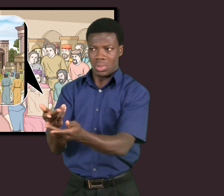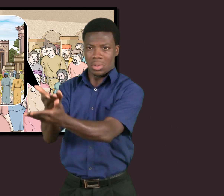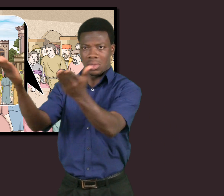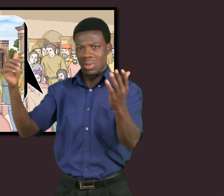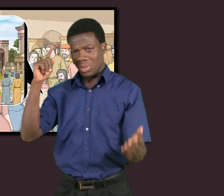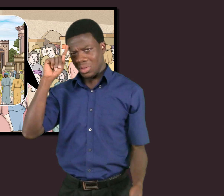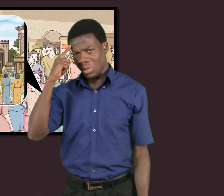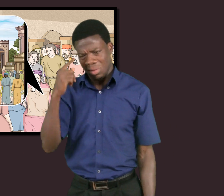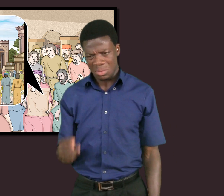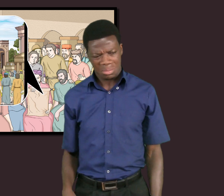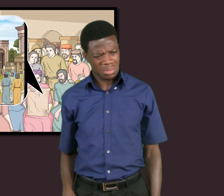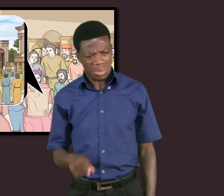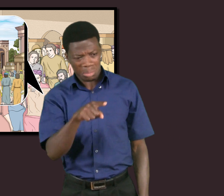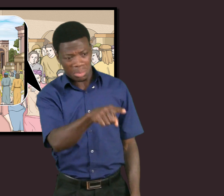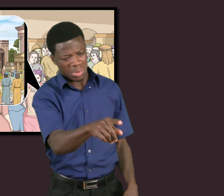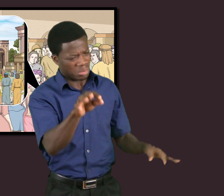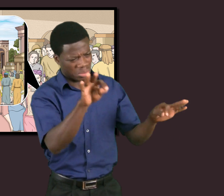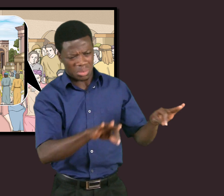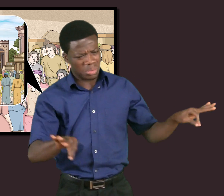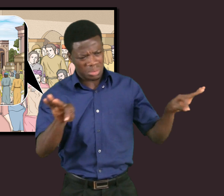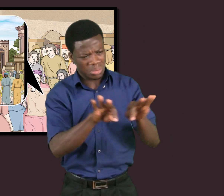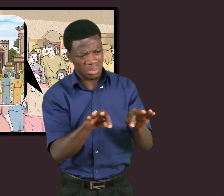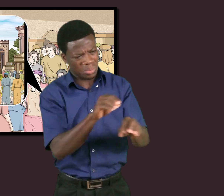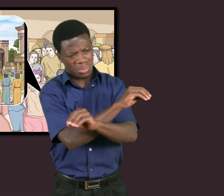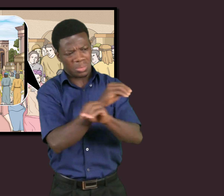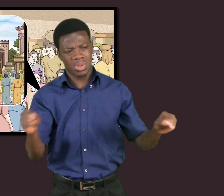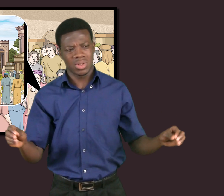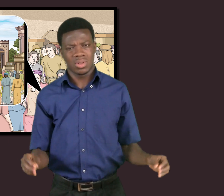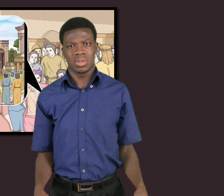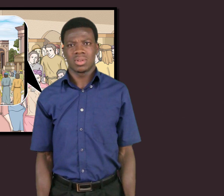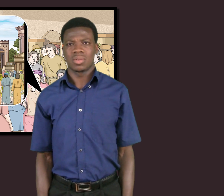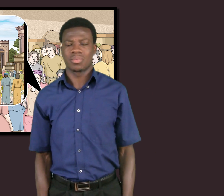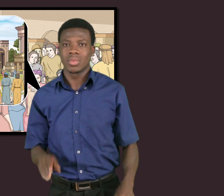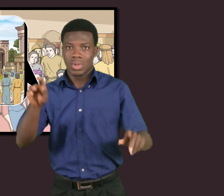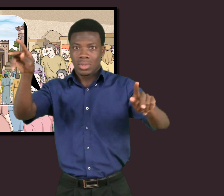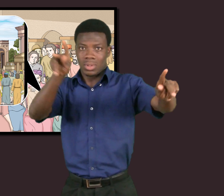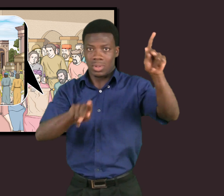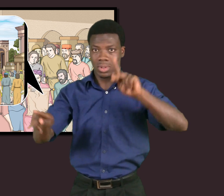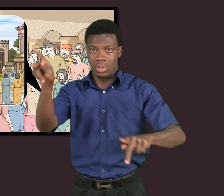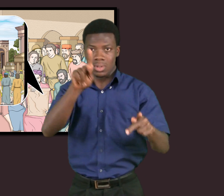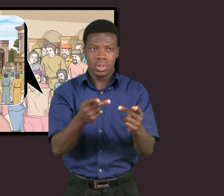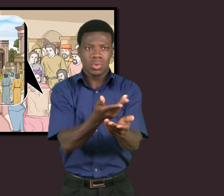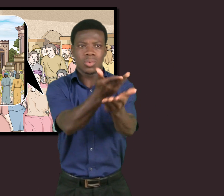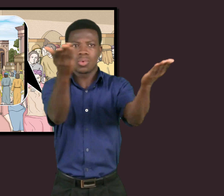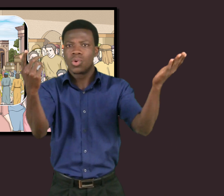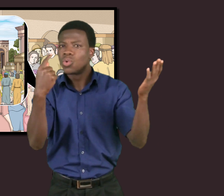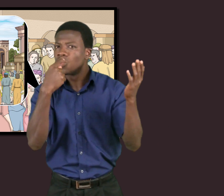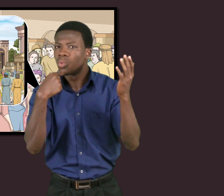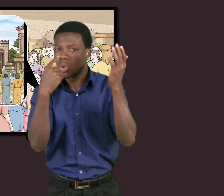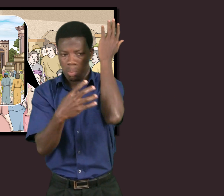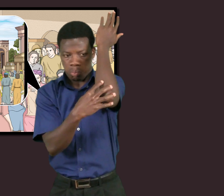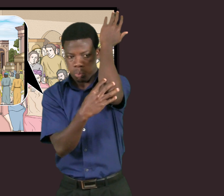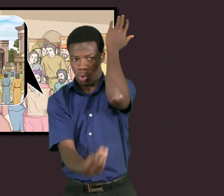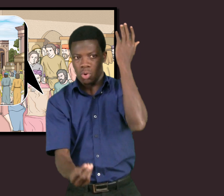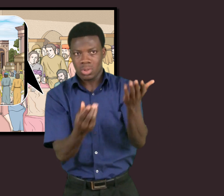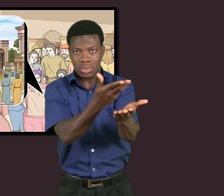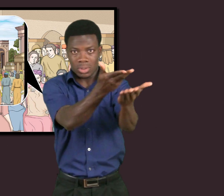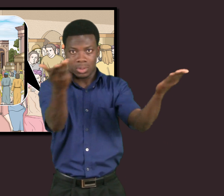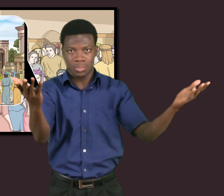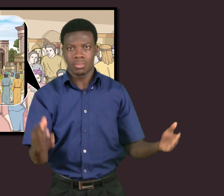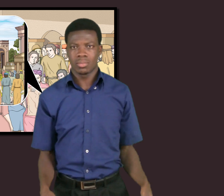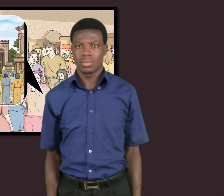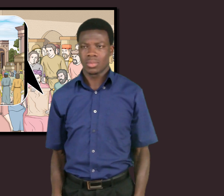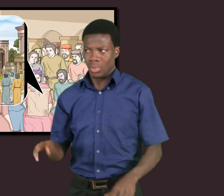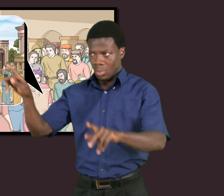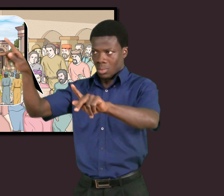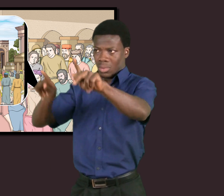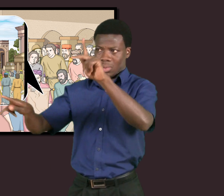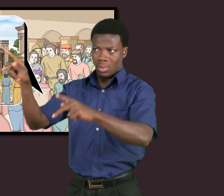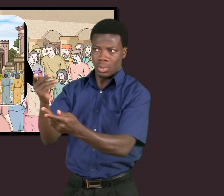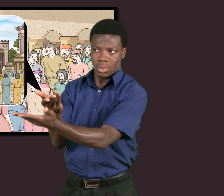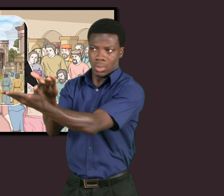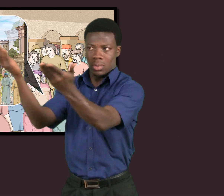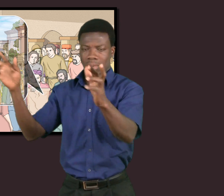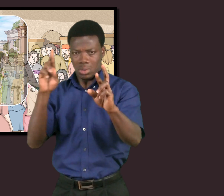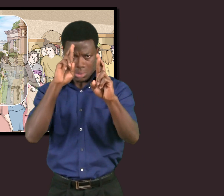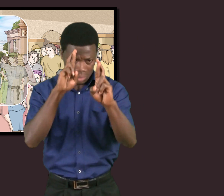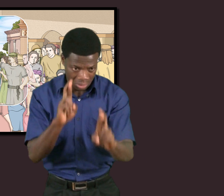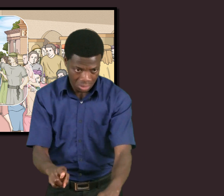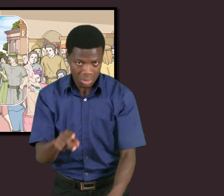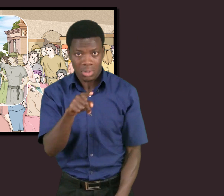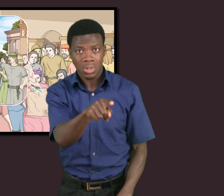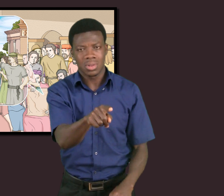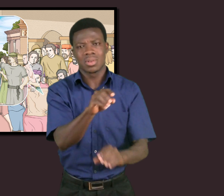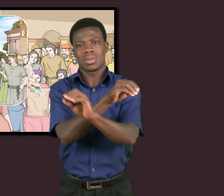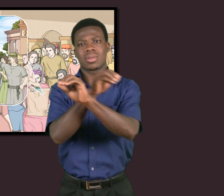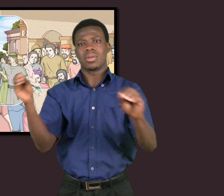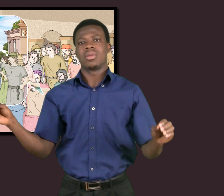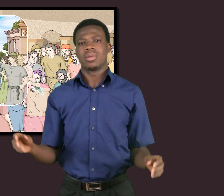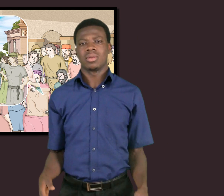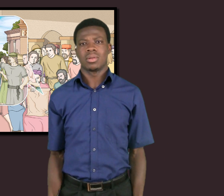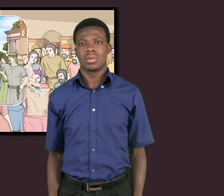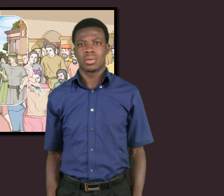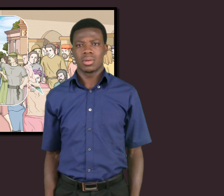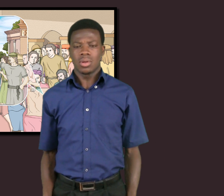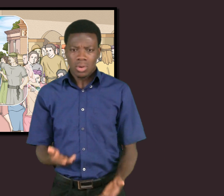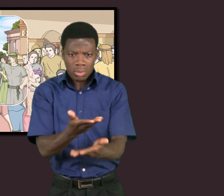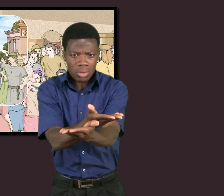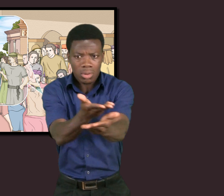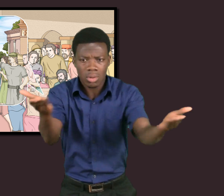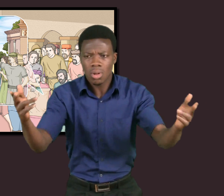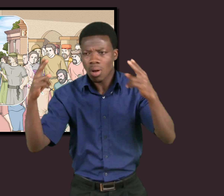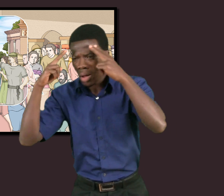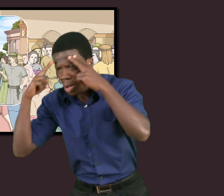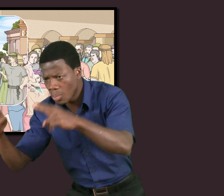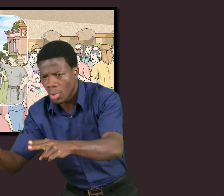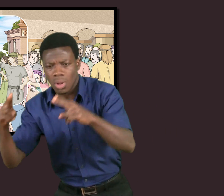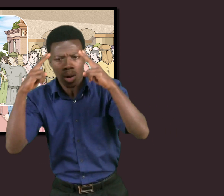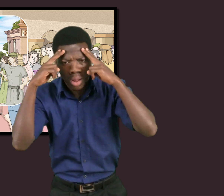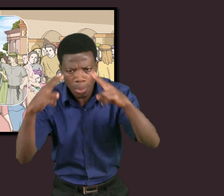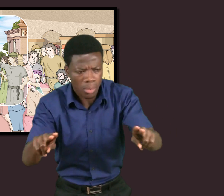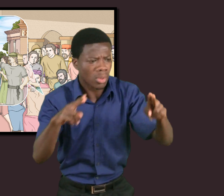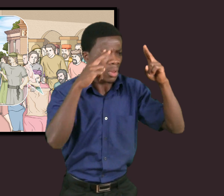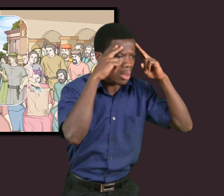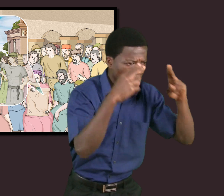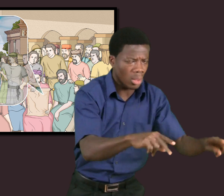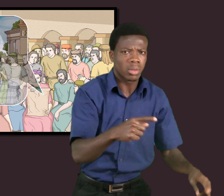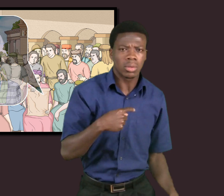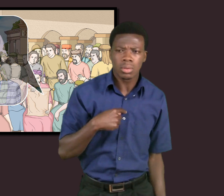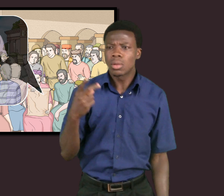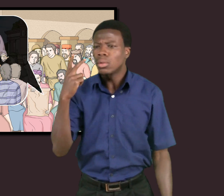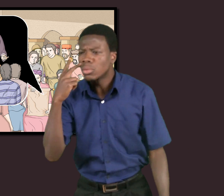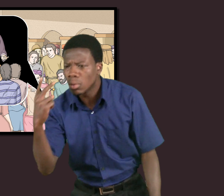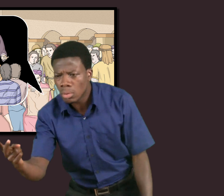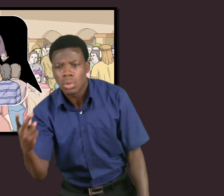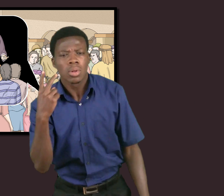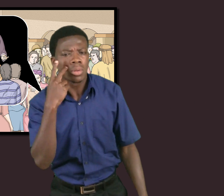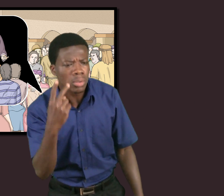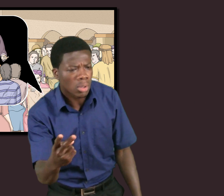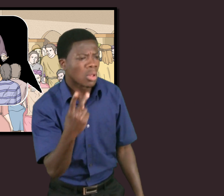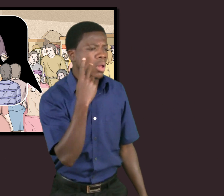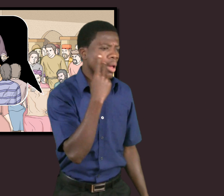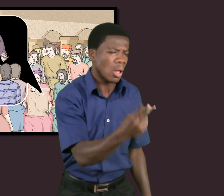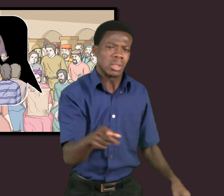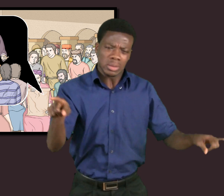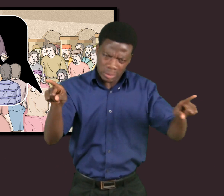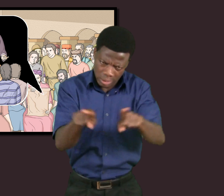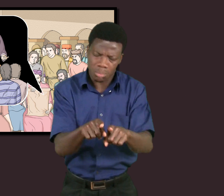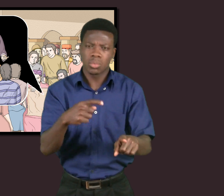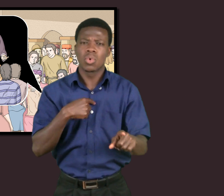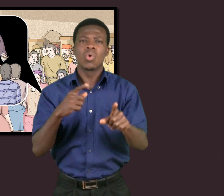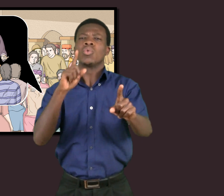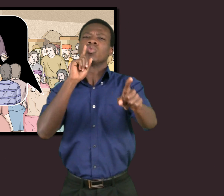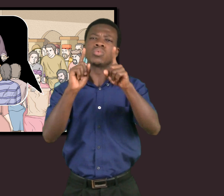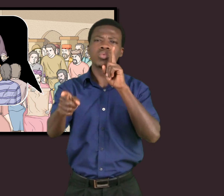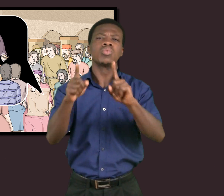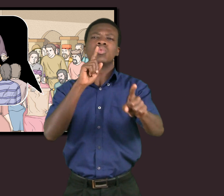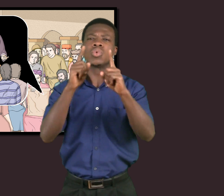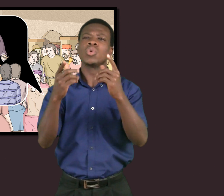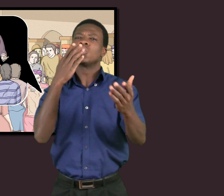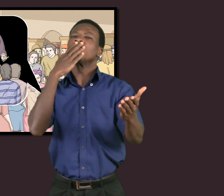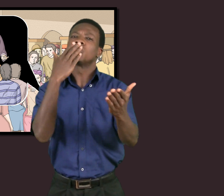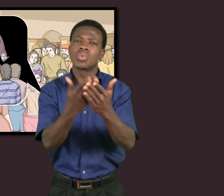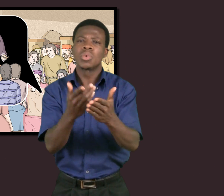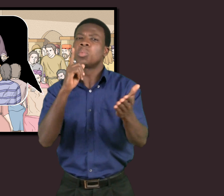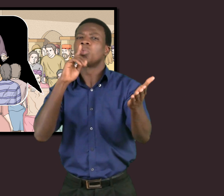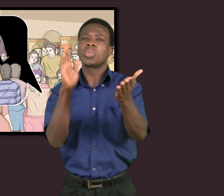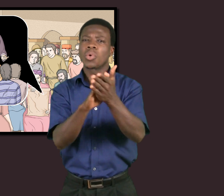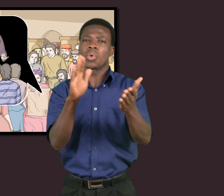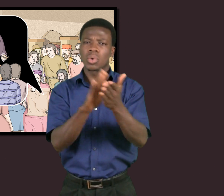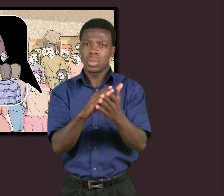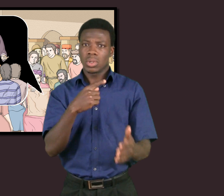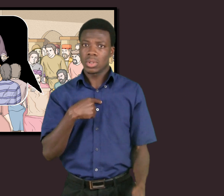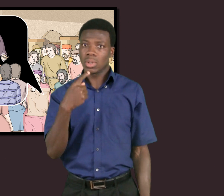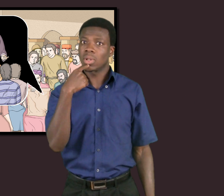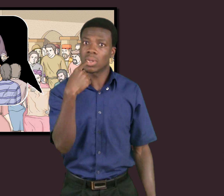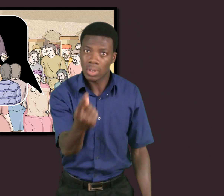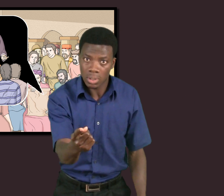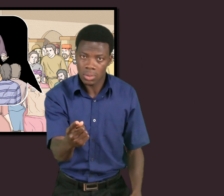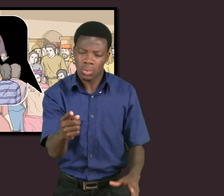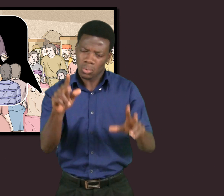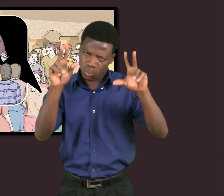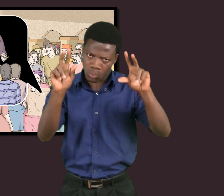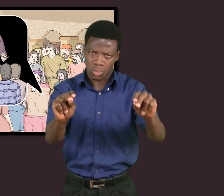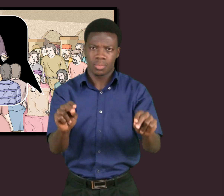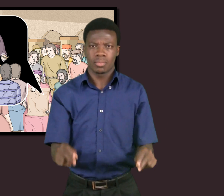Or do you despise the church of God and humiliate those who have nothing?